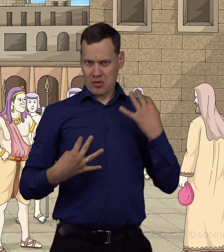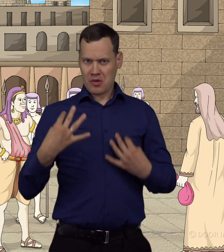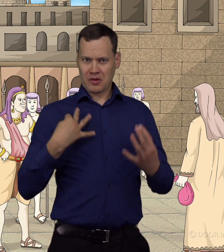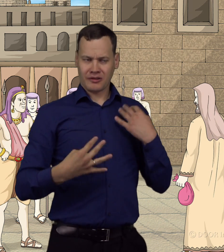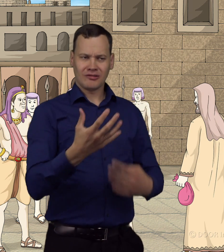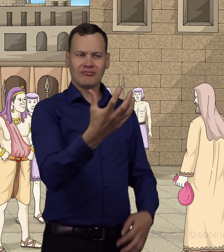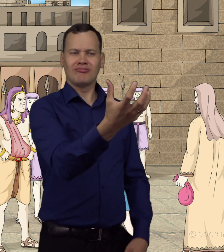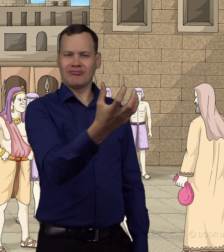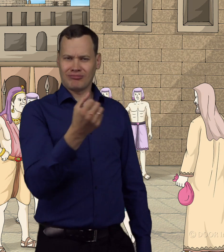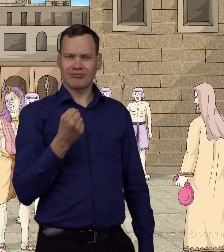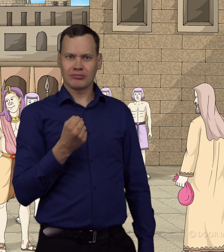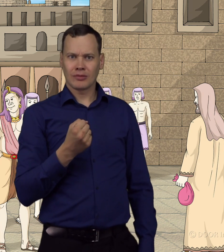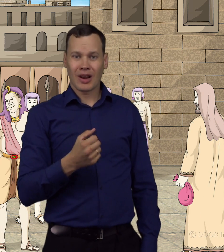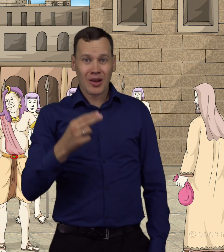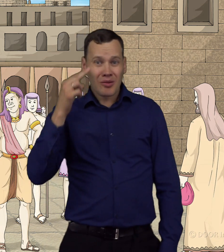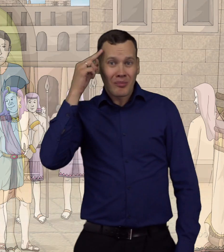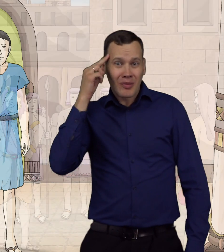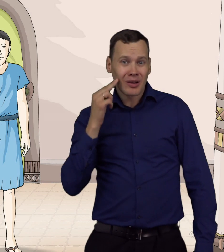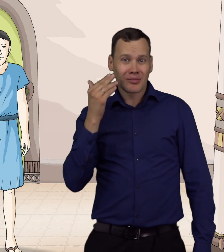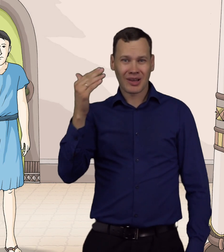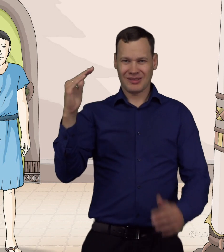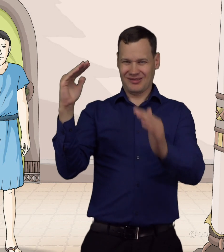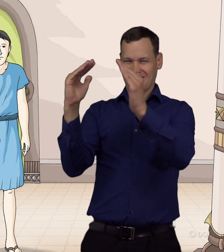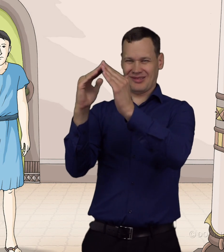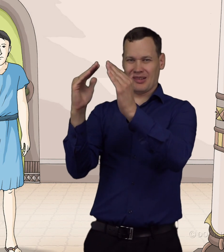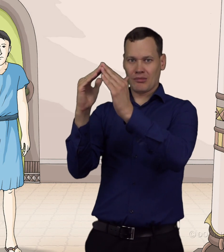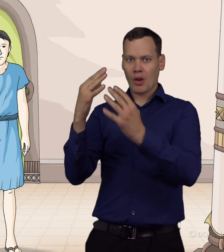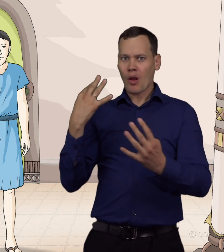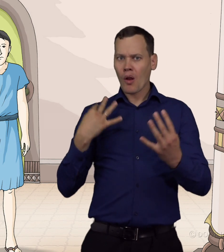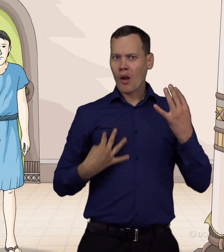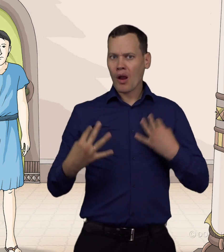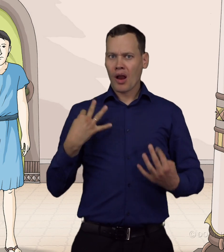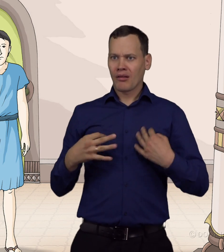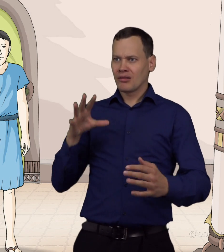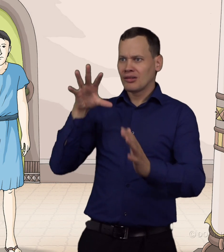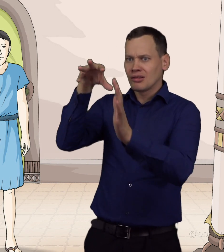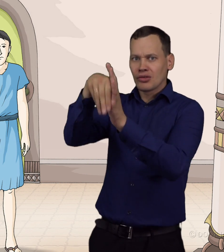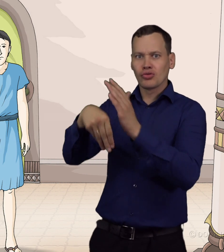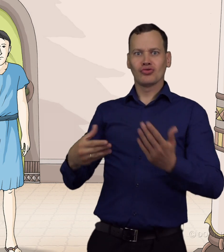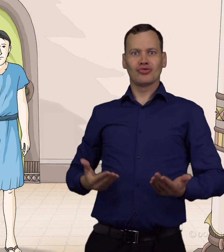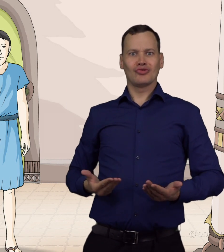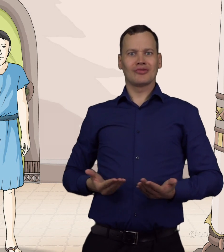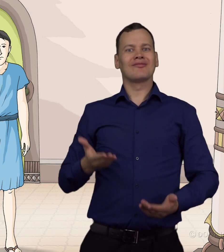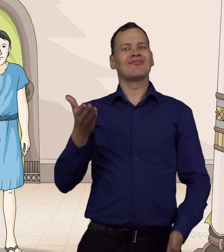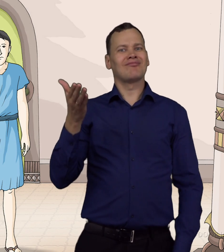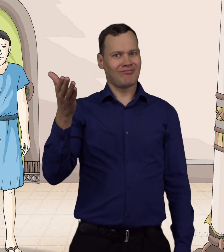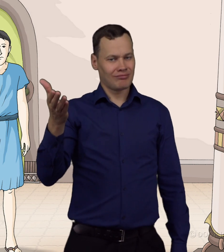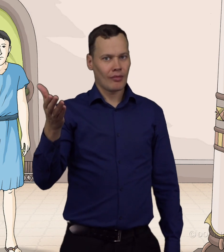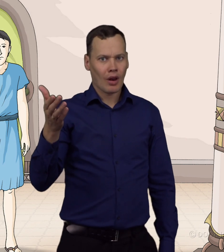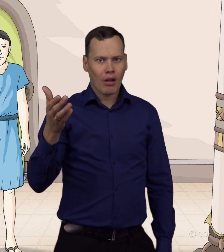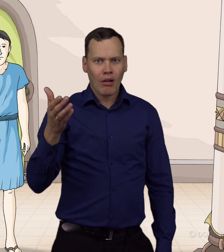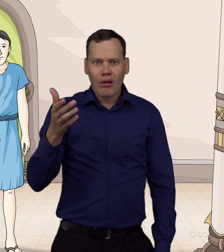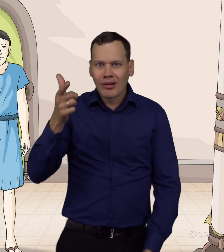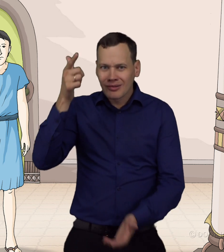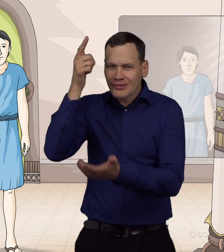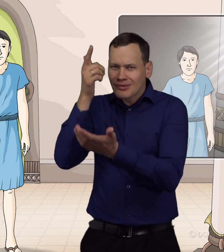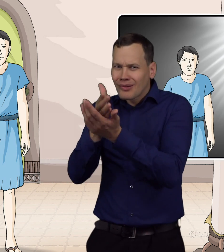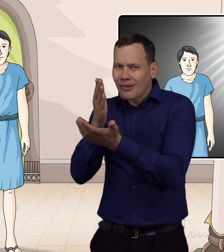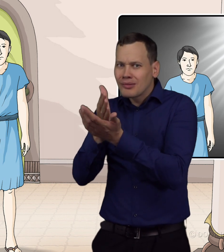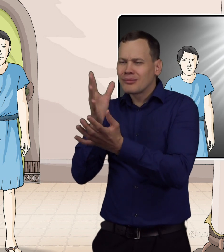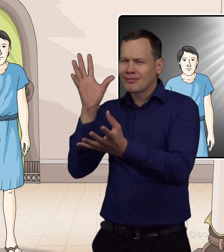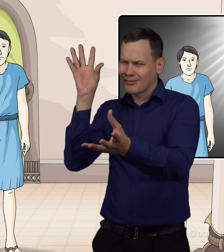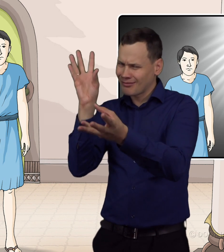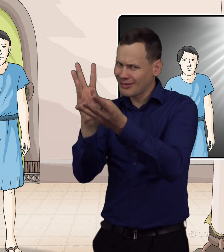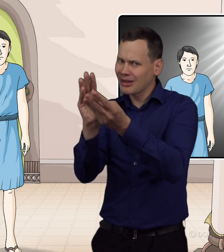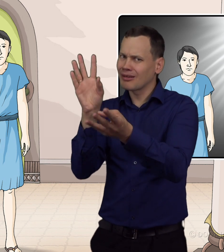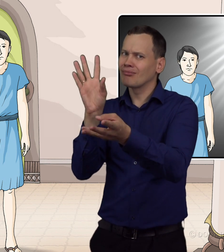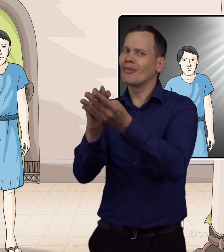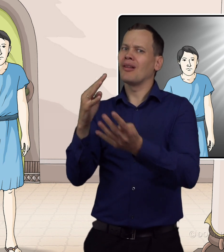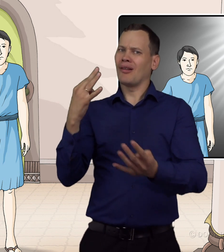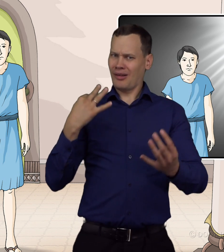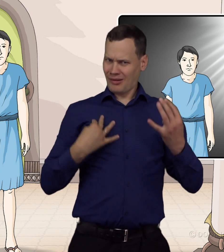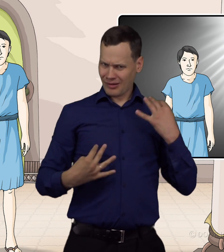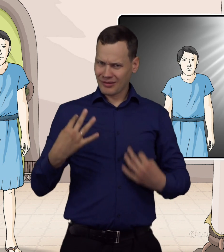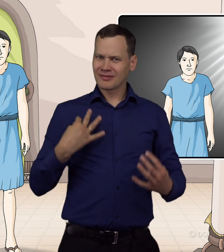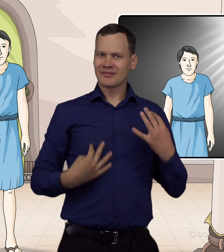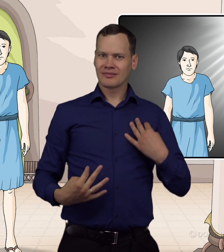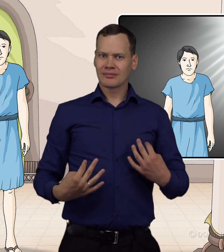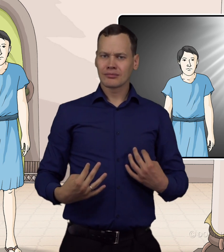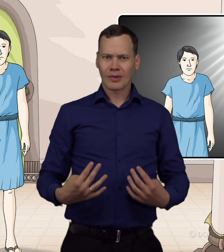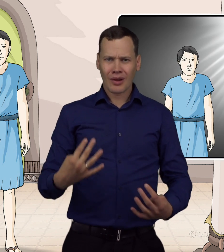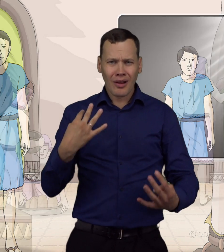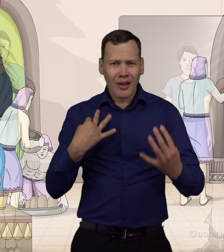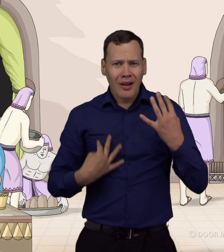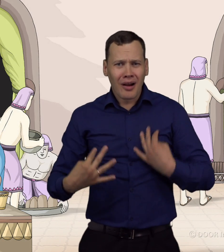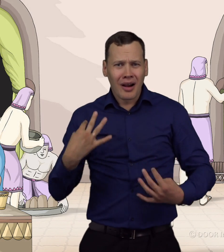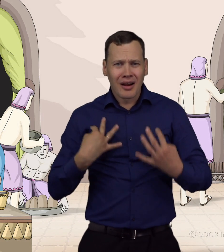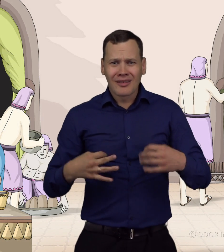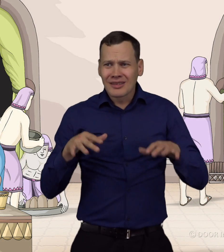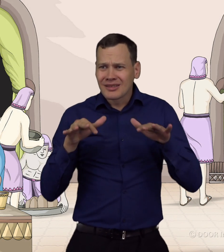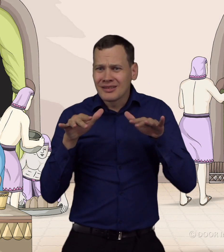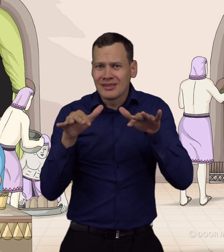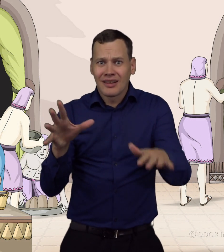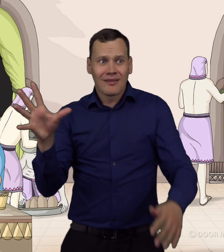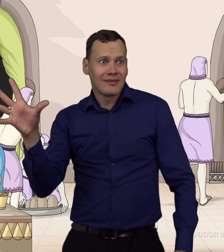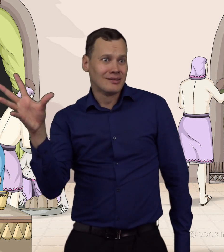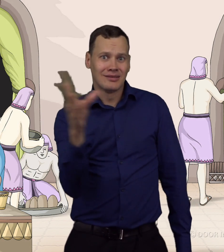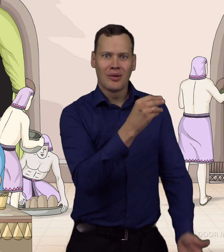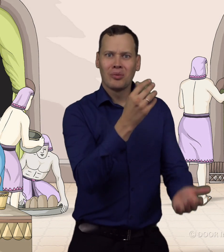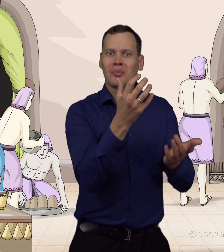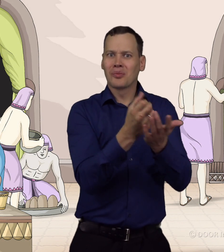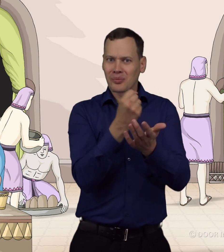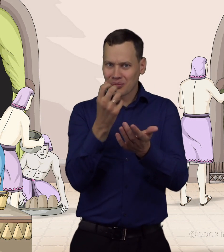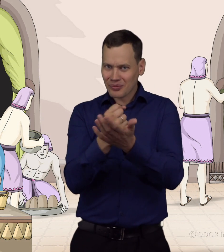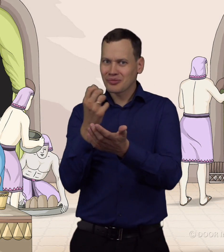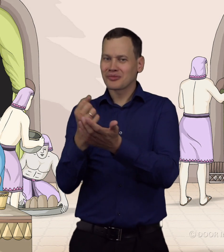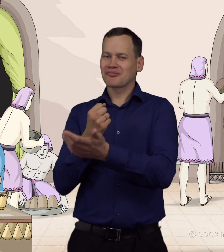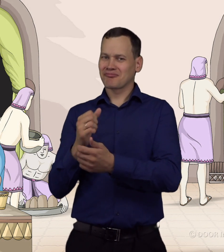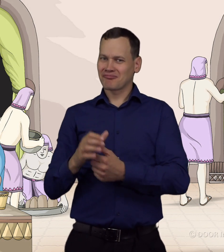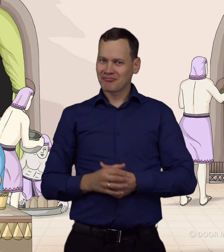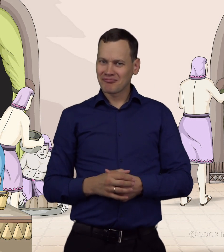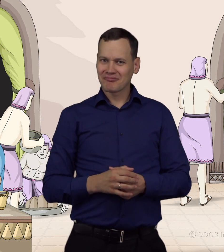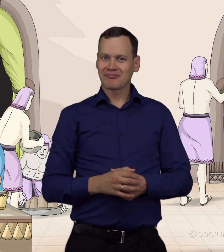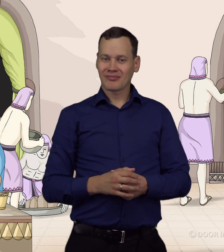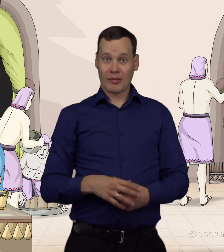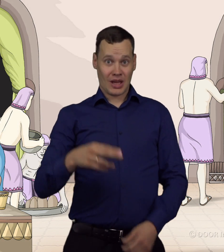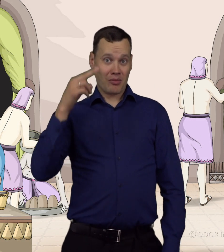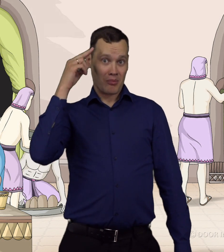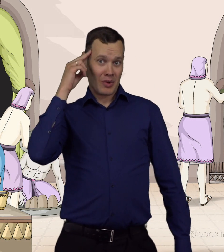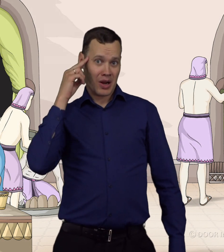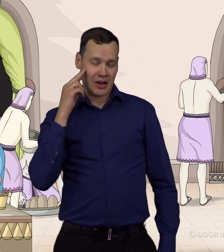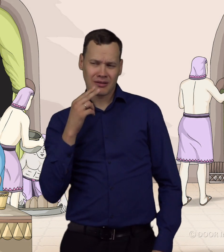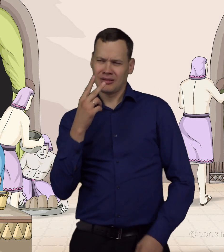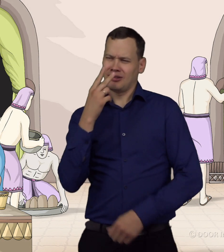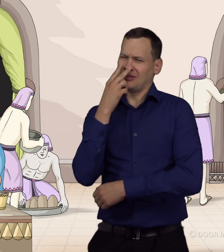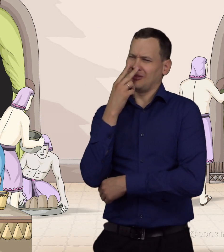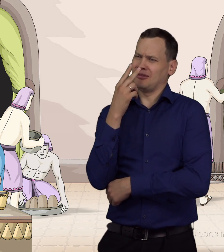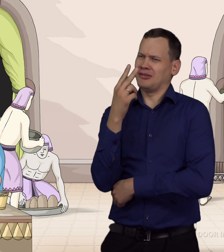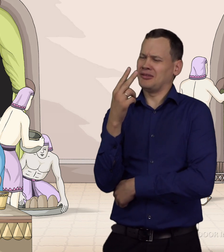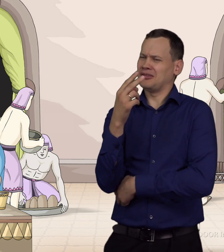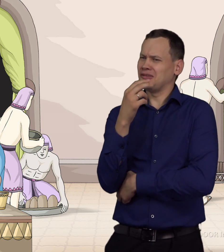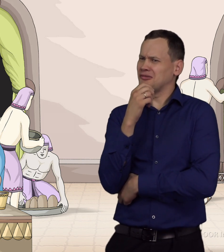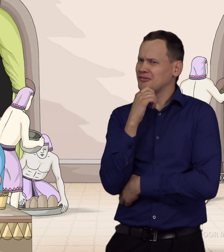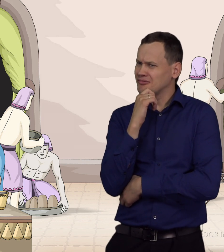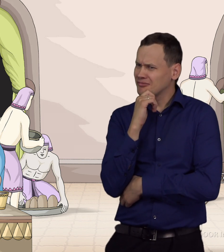And the LORD was with Joseph, and he became a successful man, serving in the household of his Egyptian master.